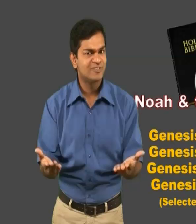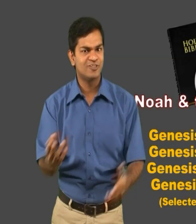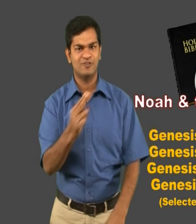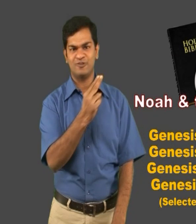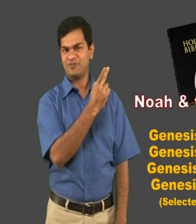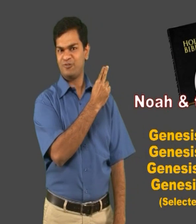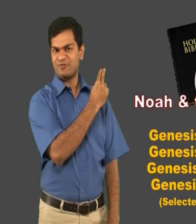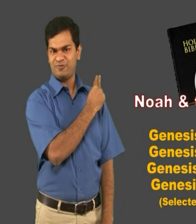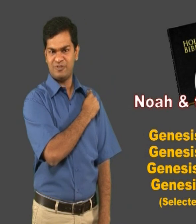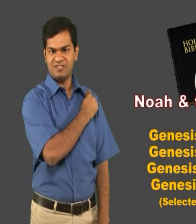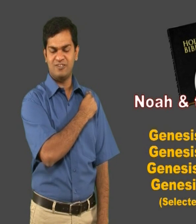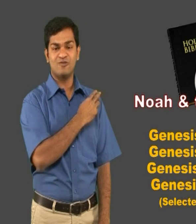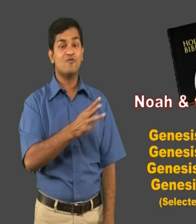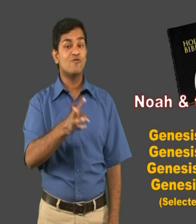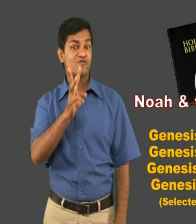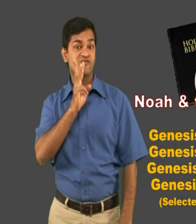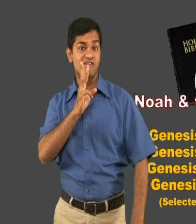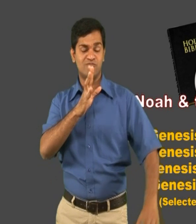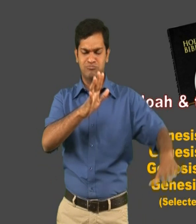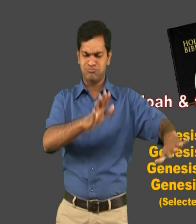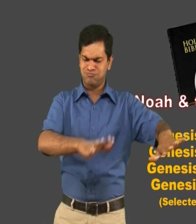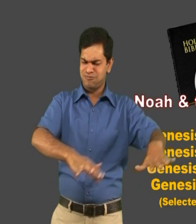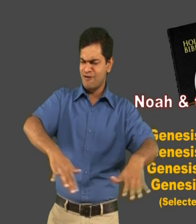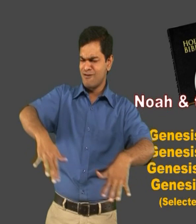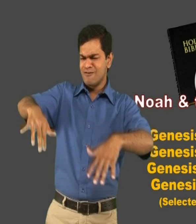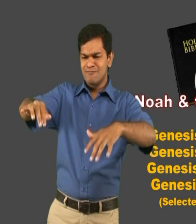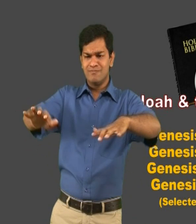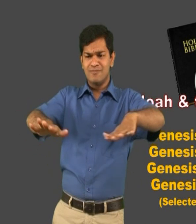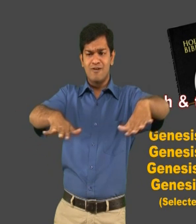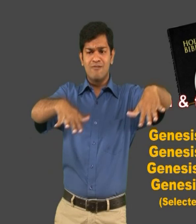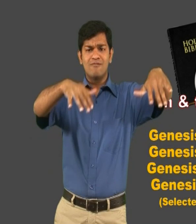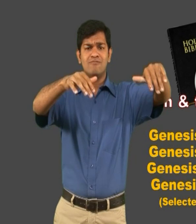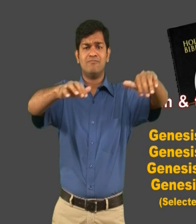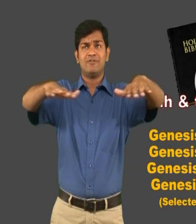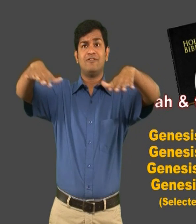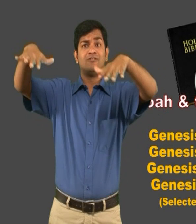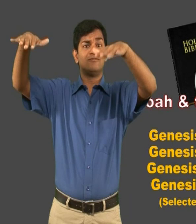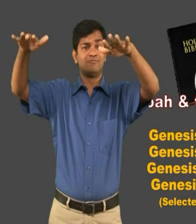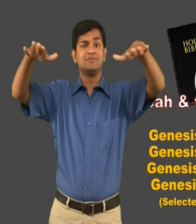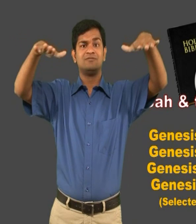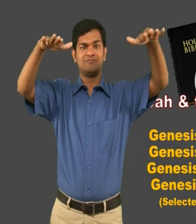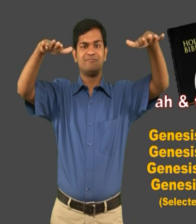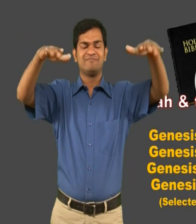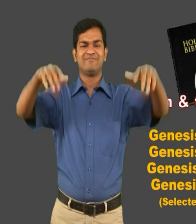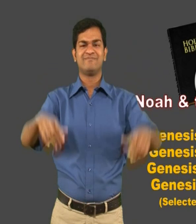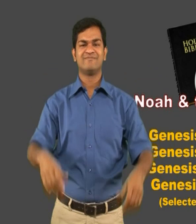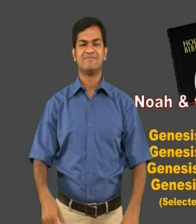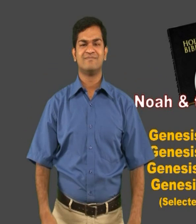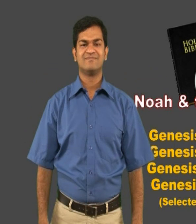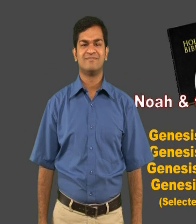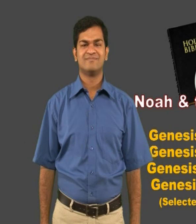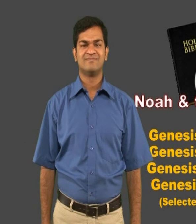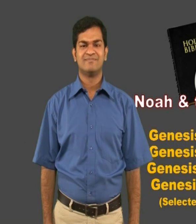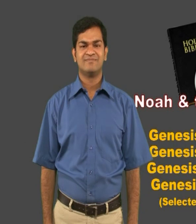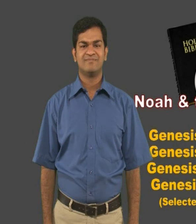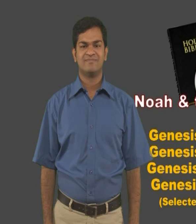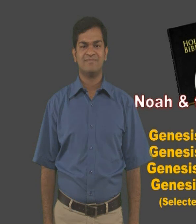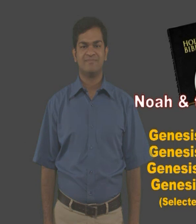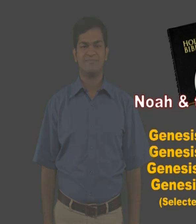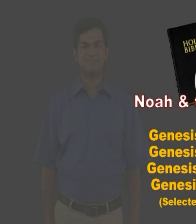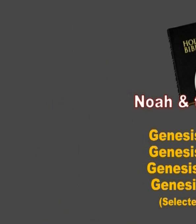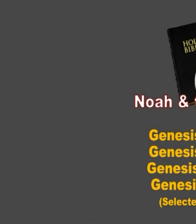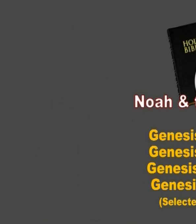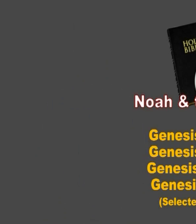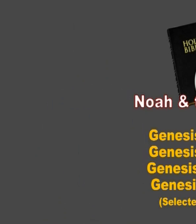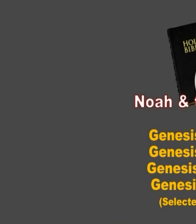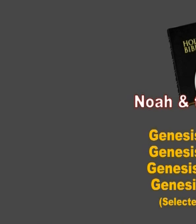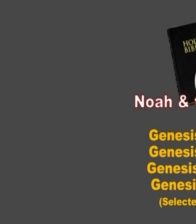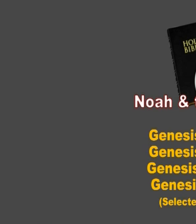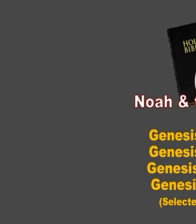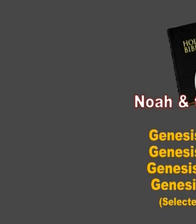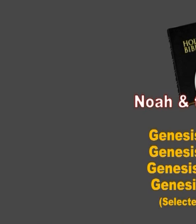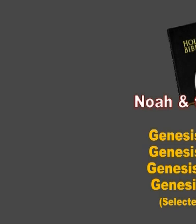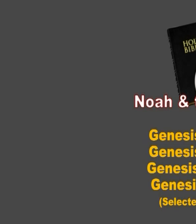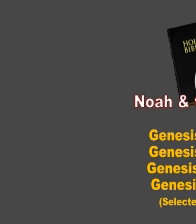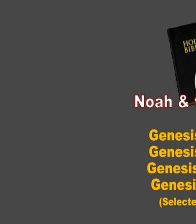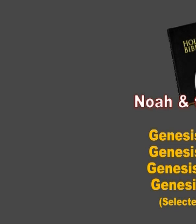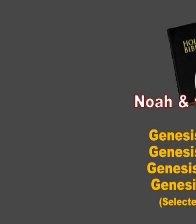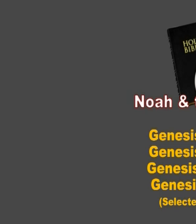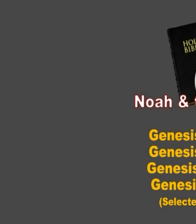Noah and the flood